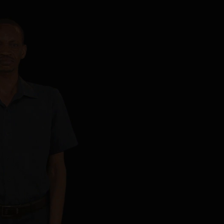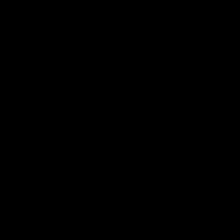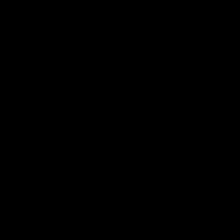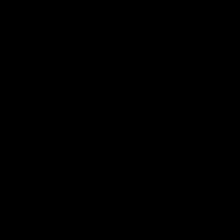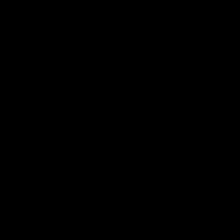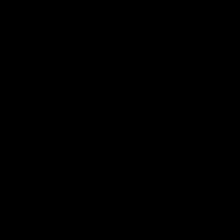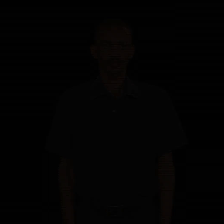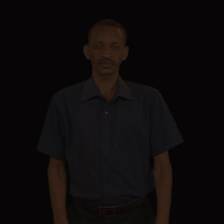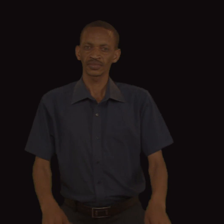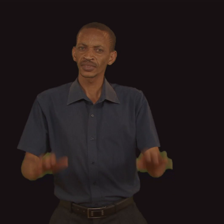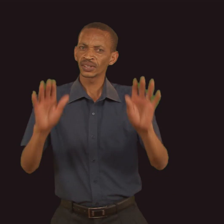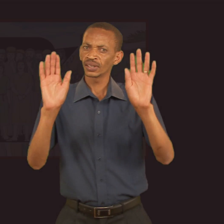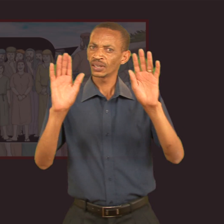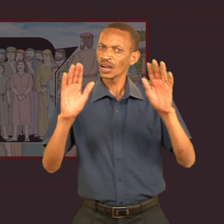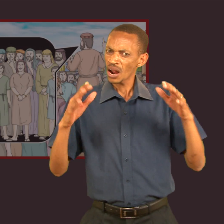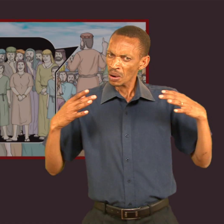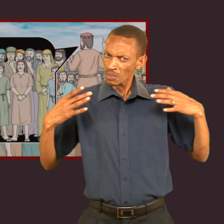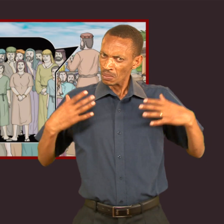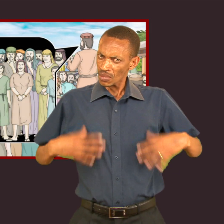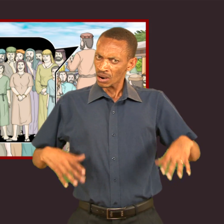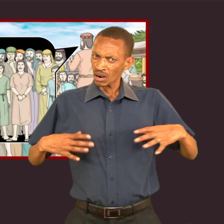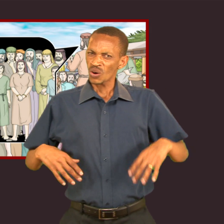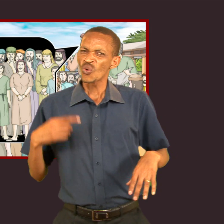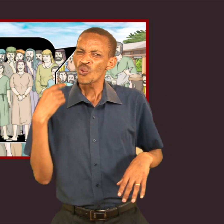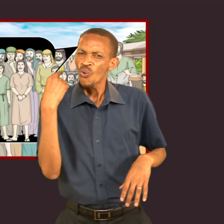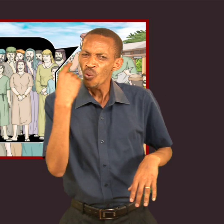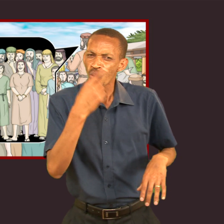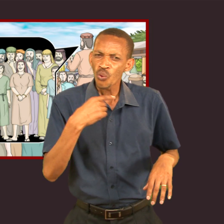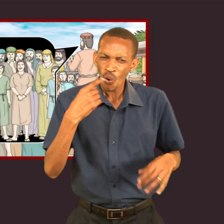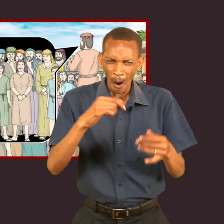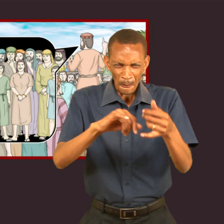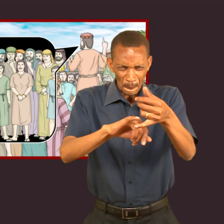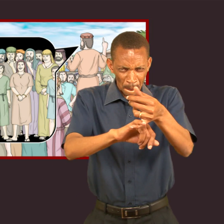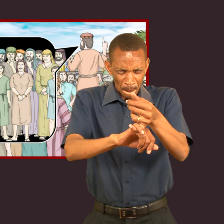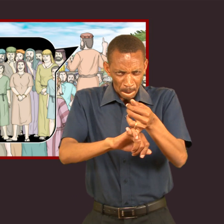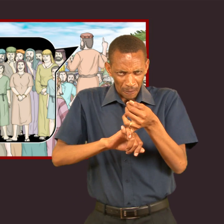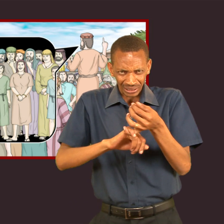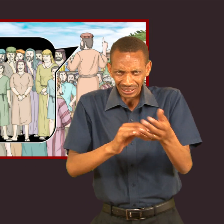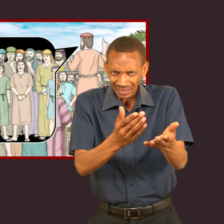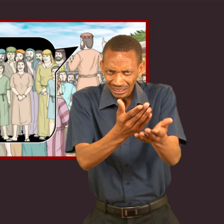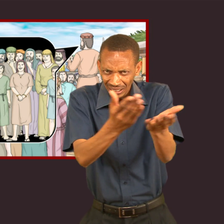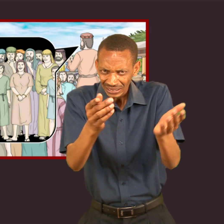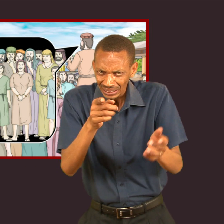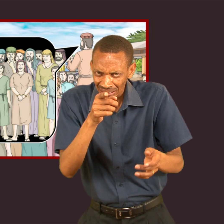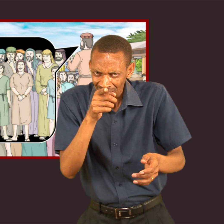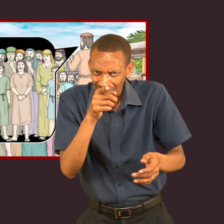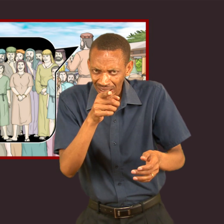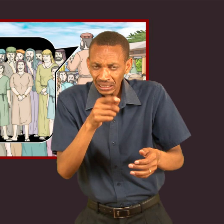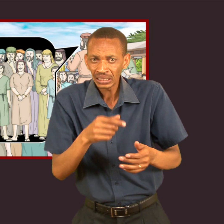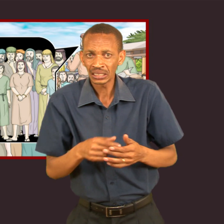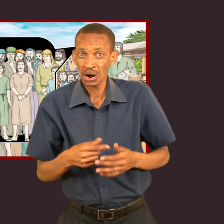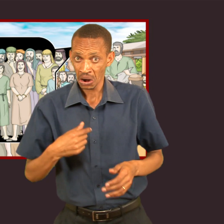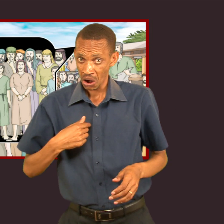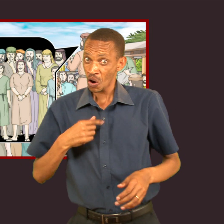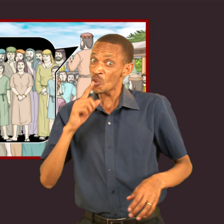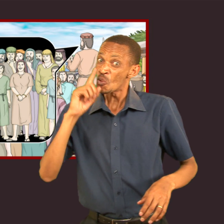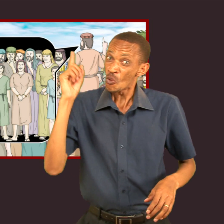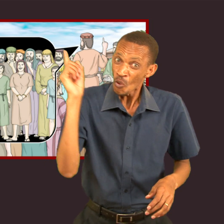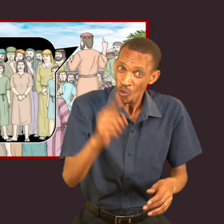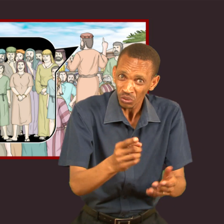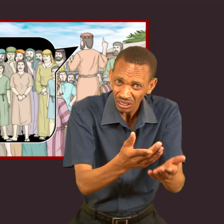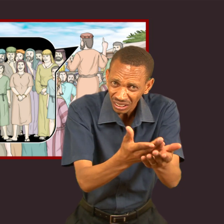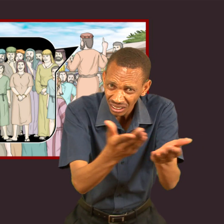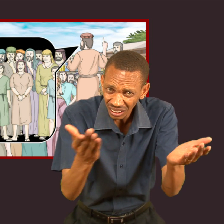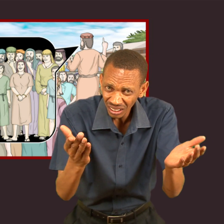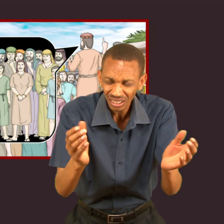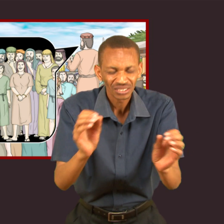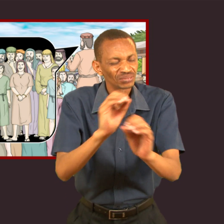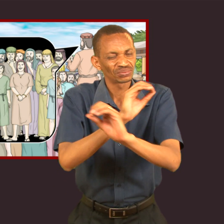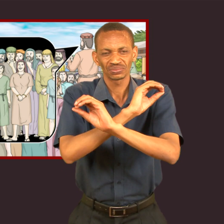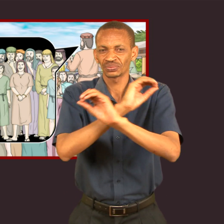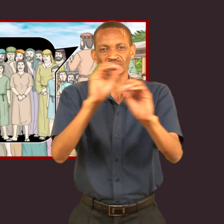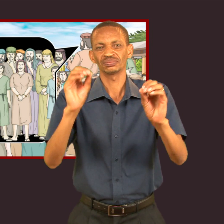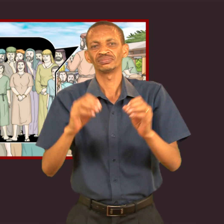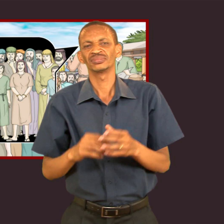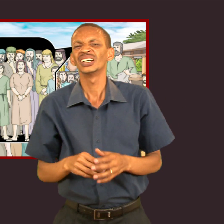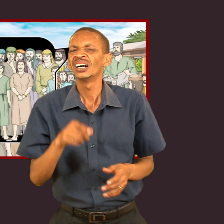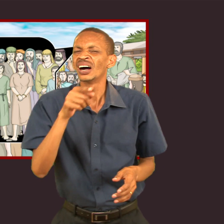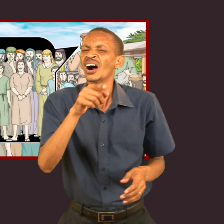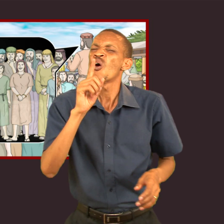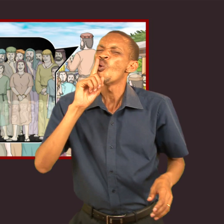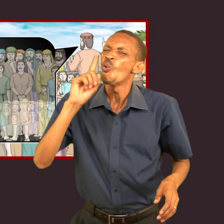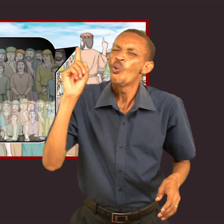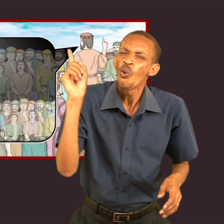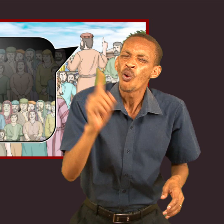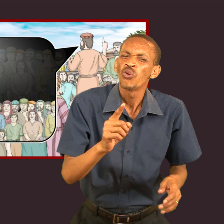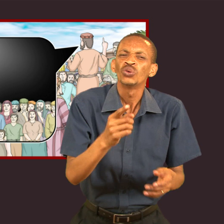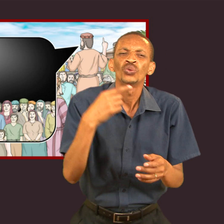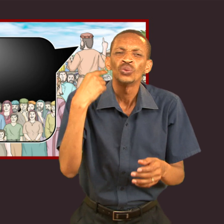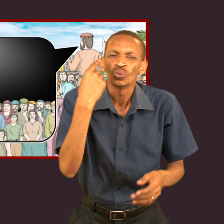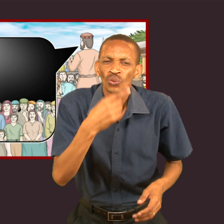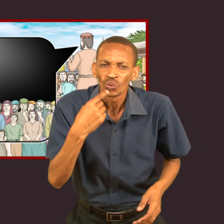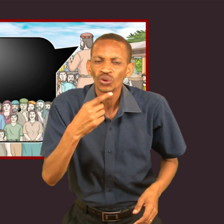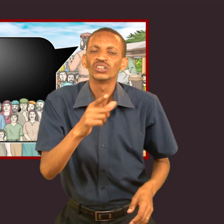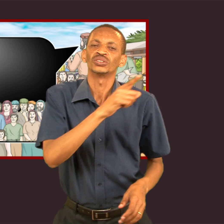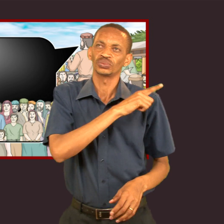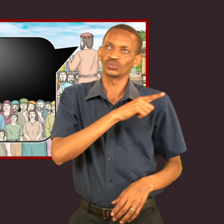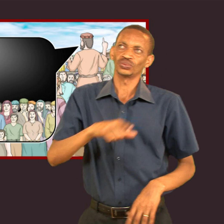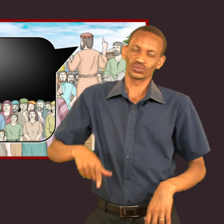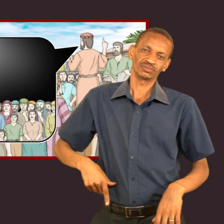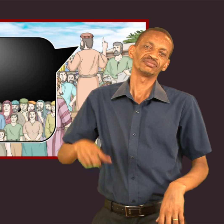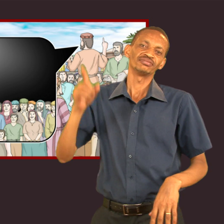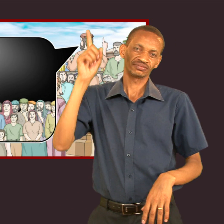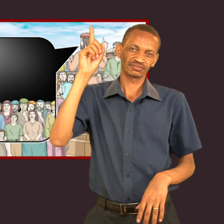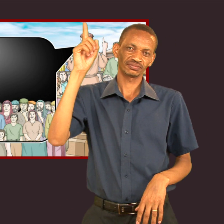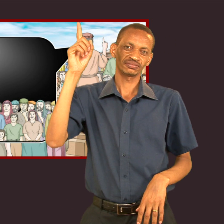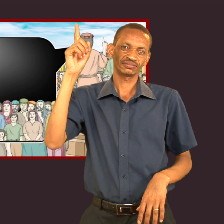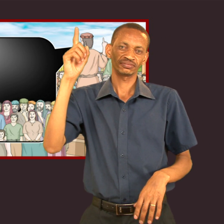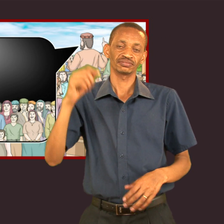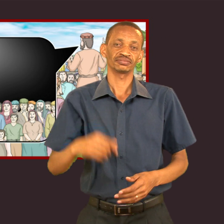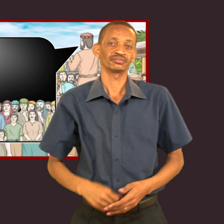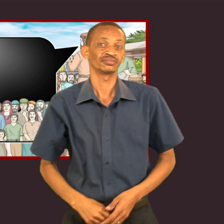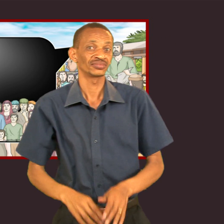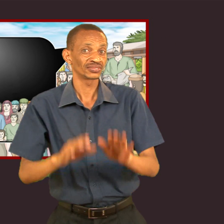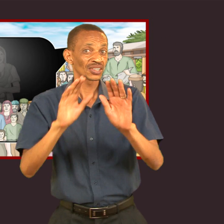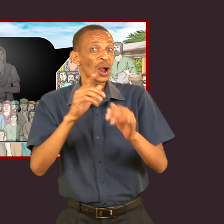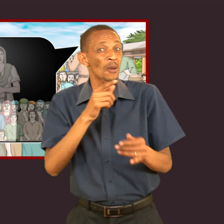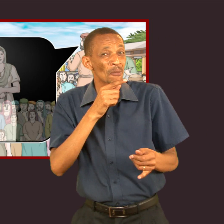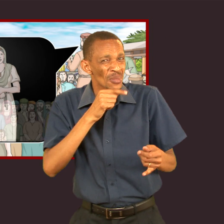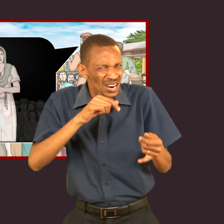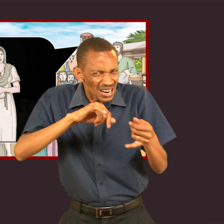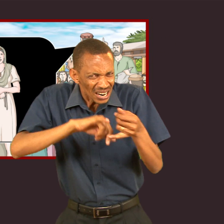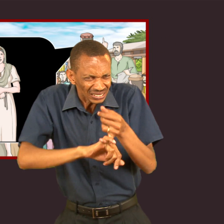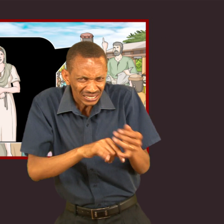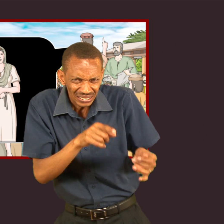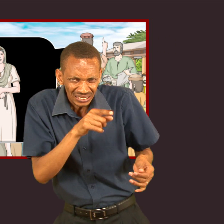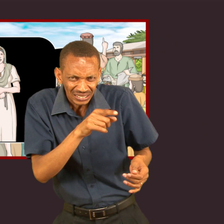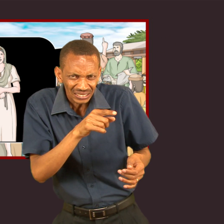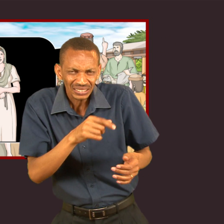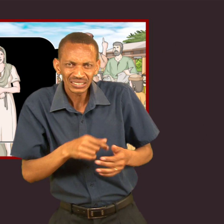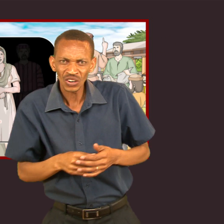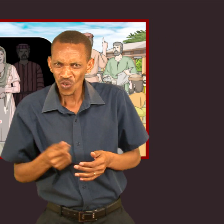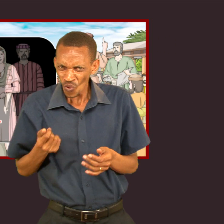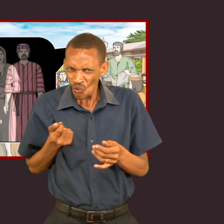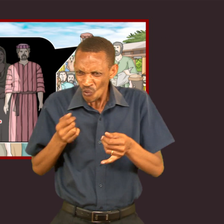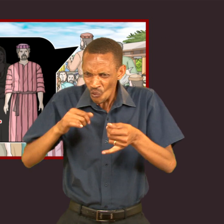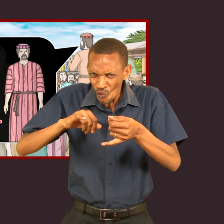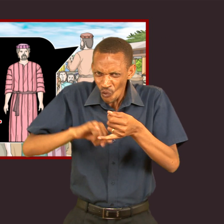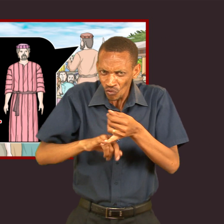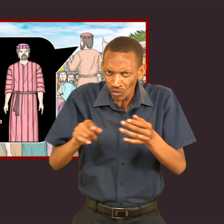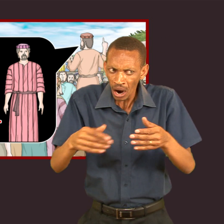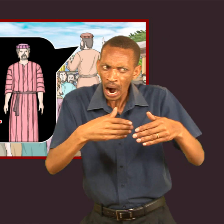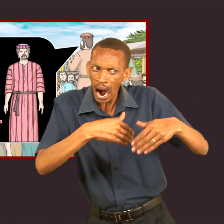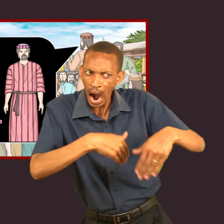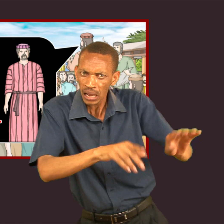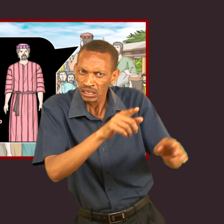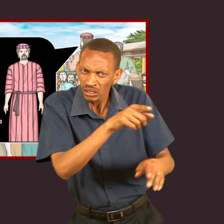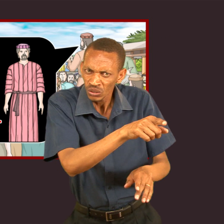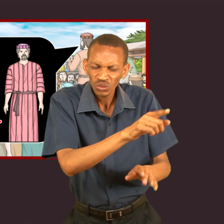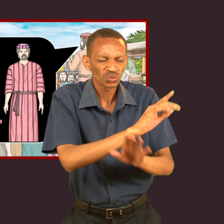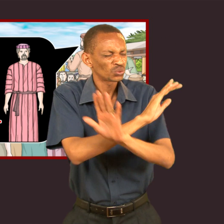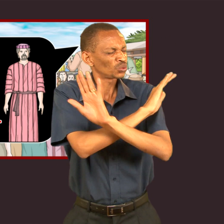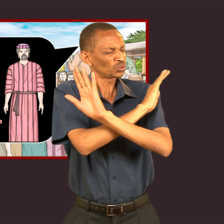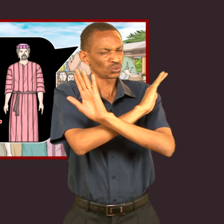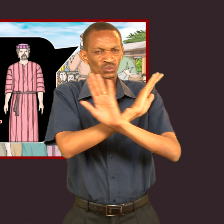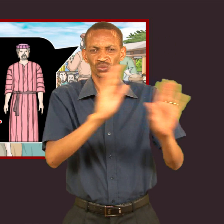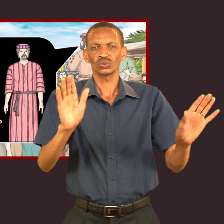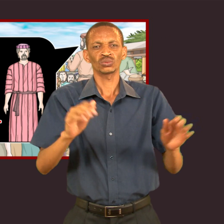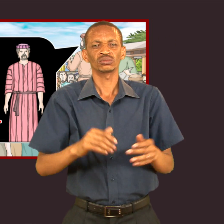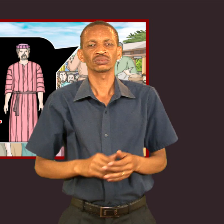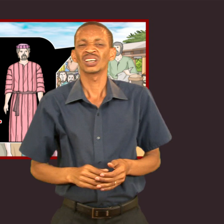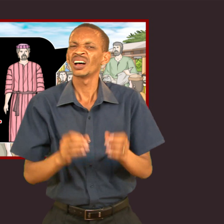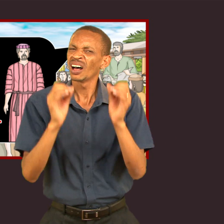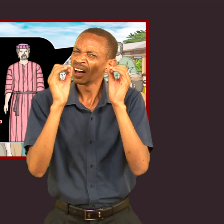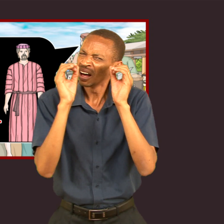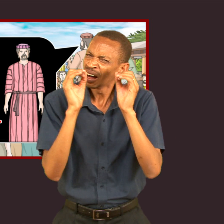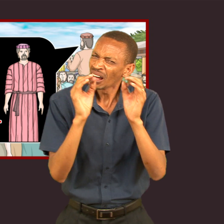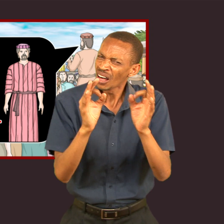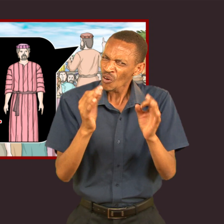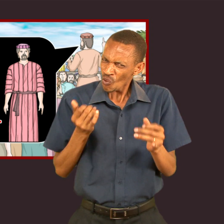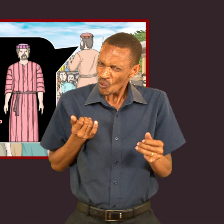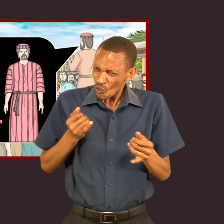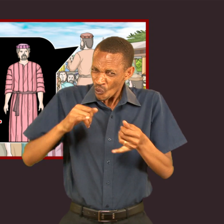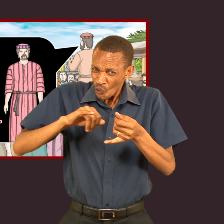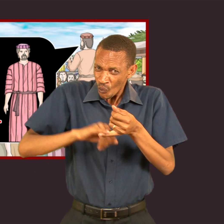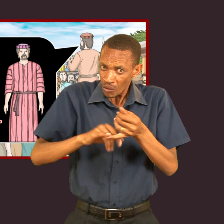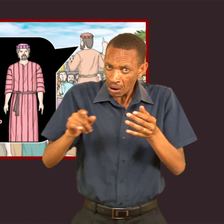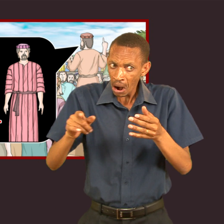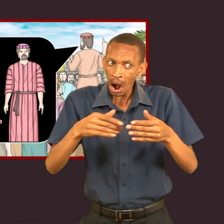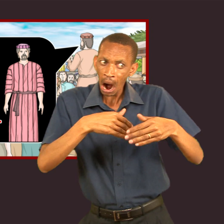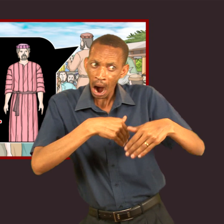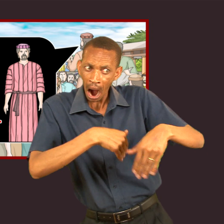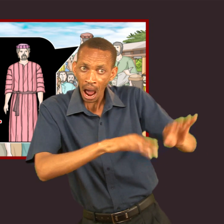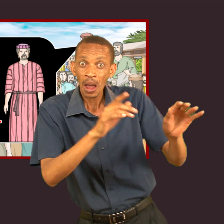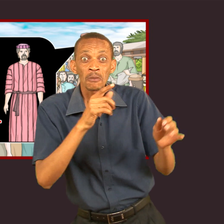To the married I give this command (not I, but the Lord): A wife must not separate from her husband.